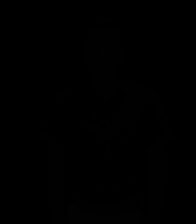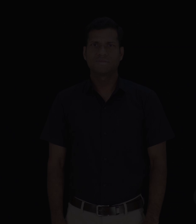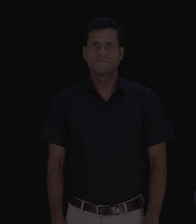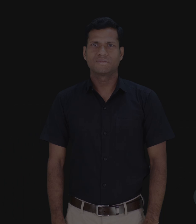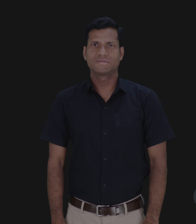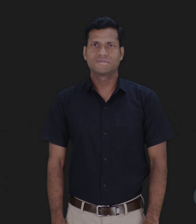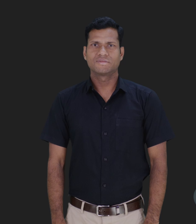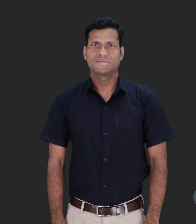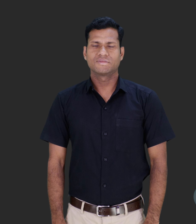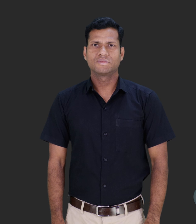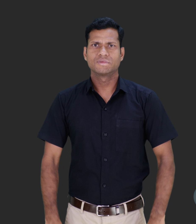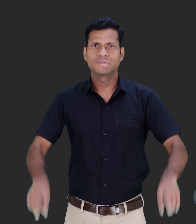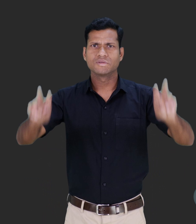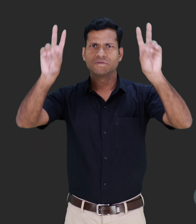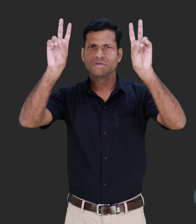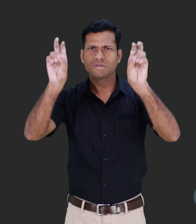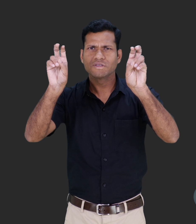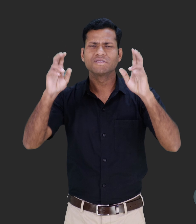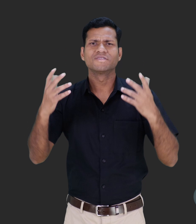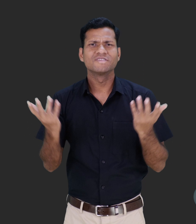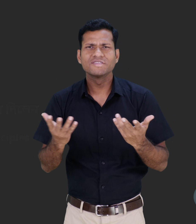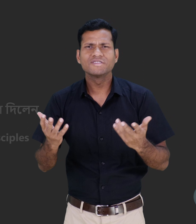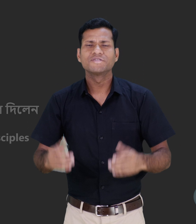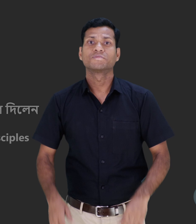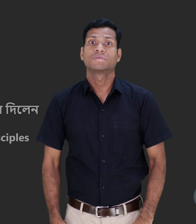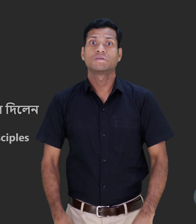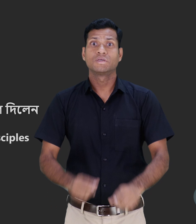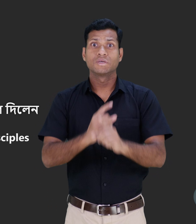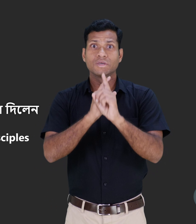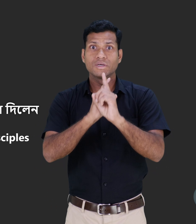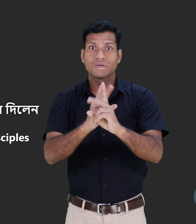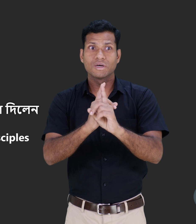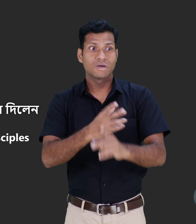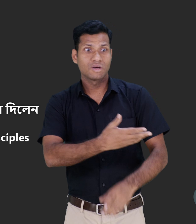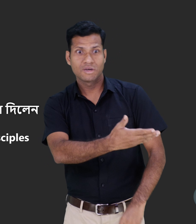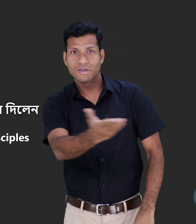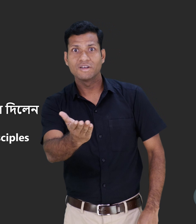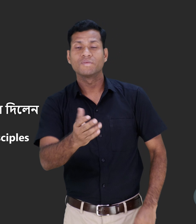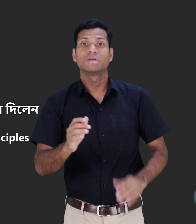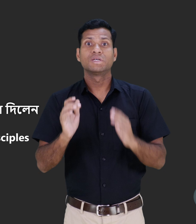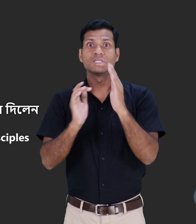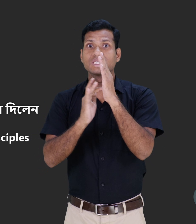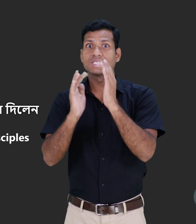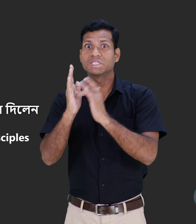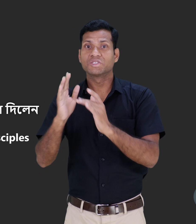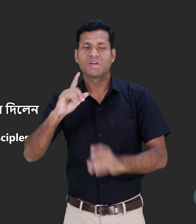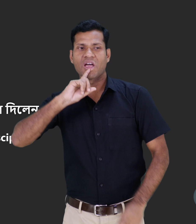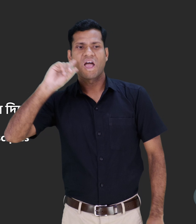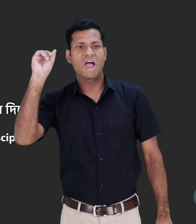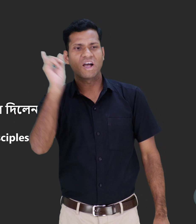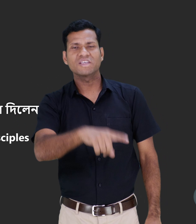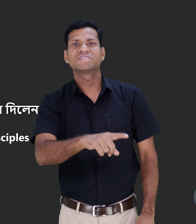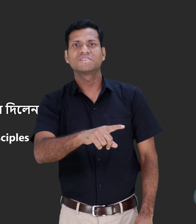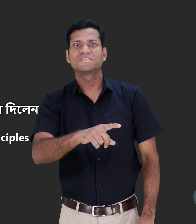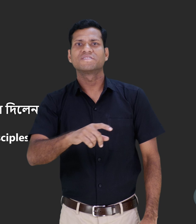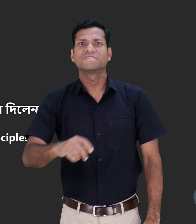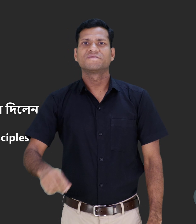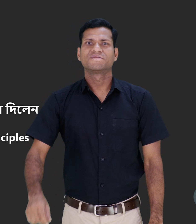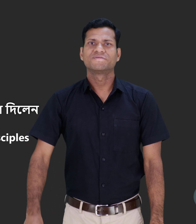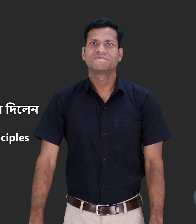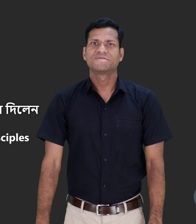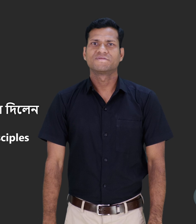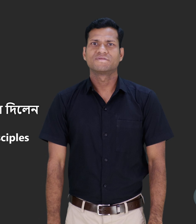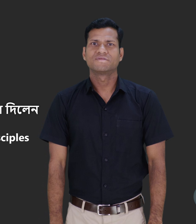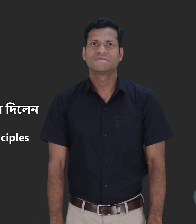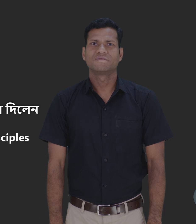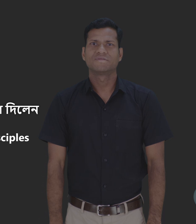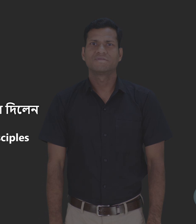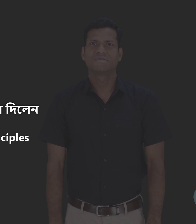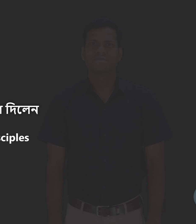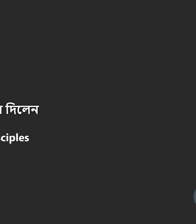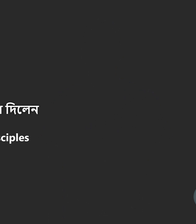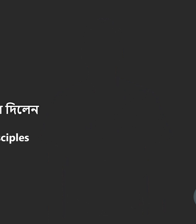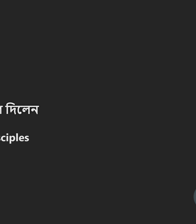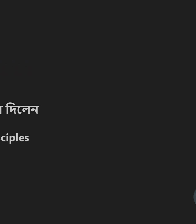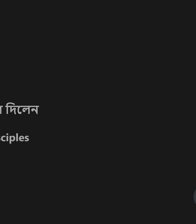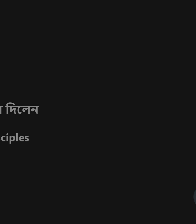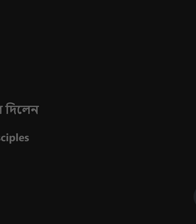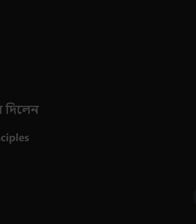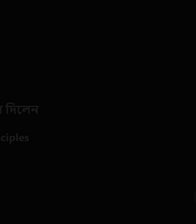Jesus commissions the disciples